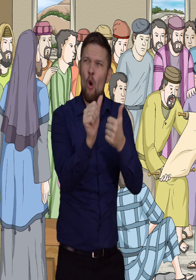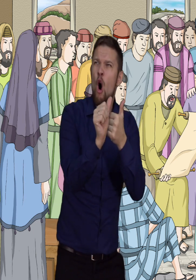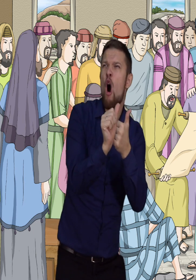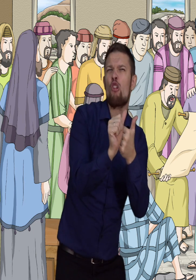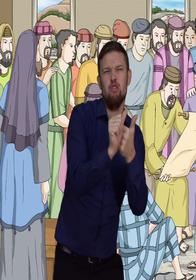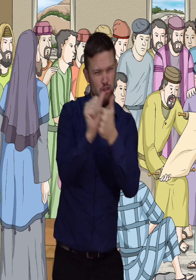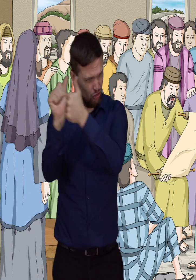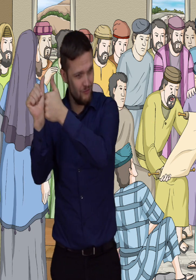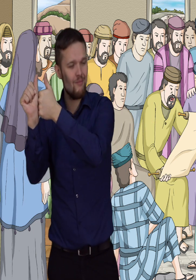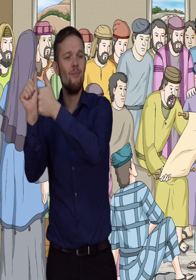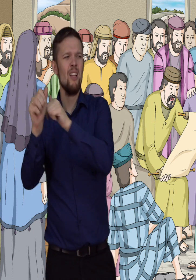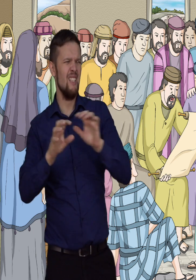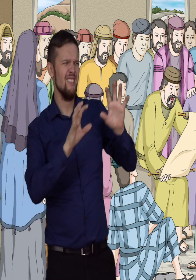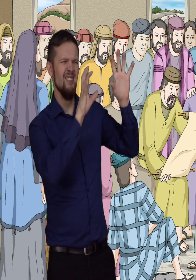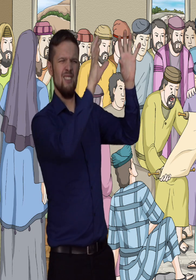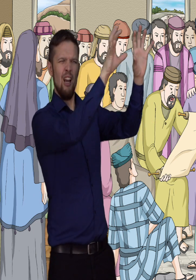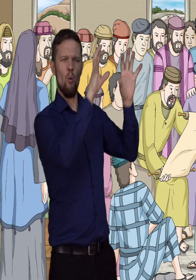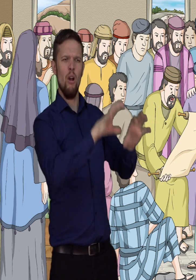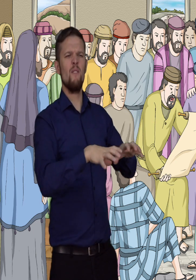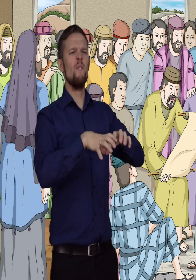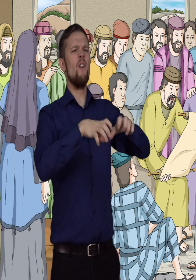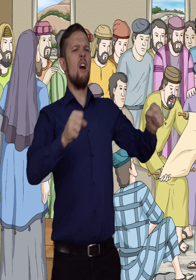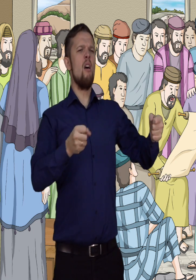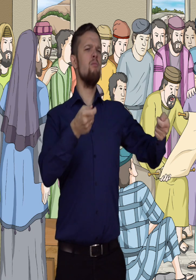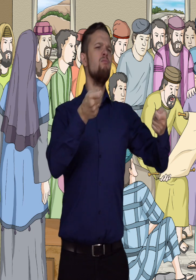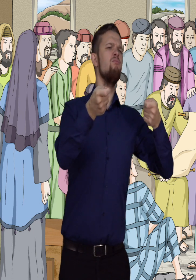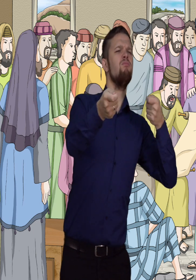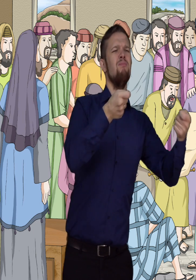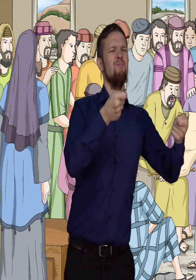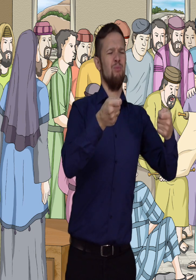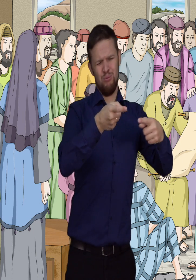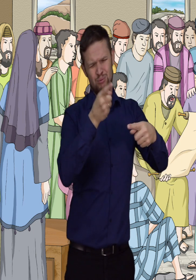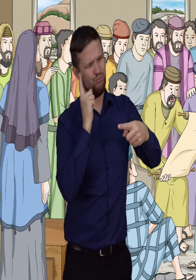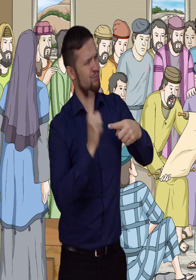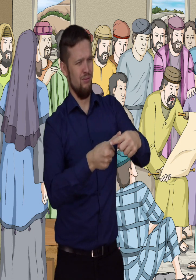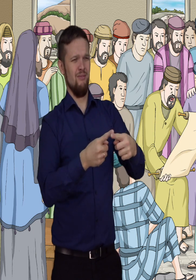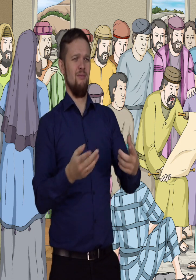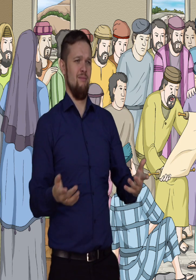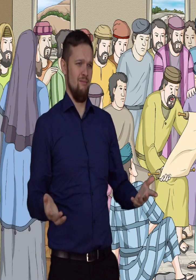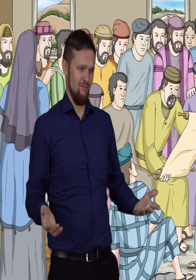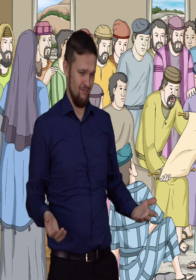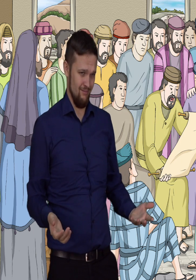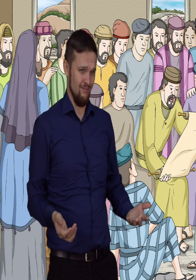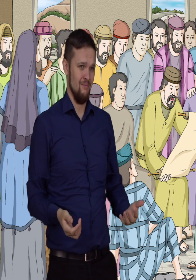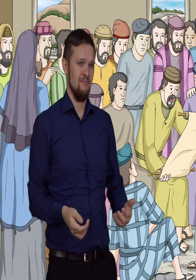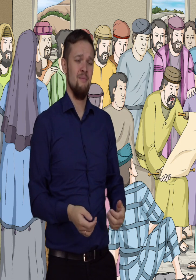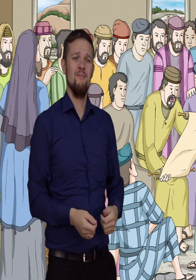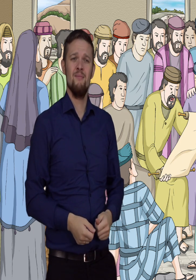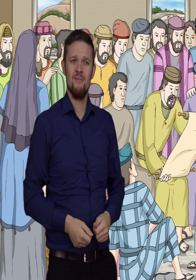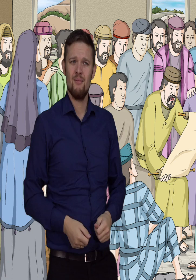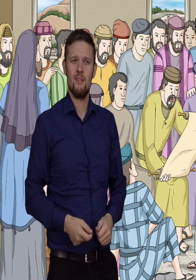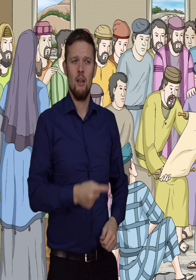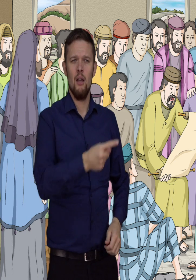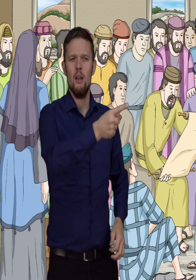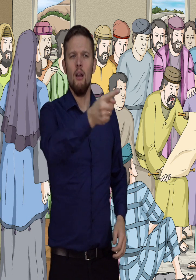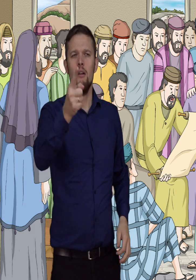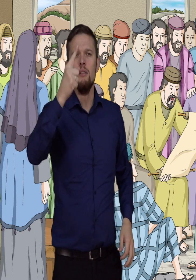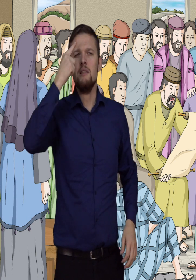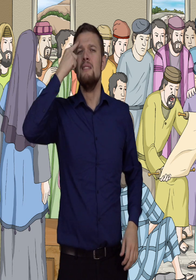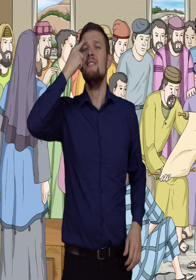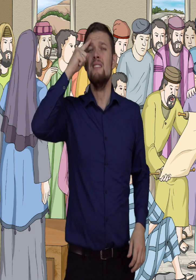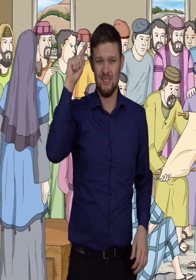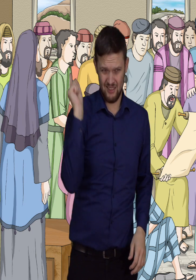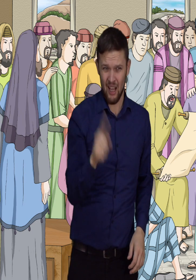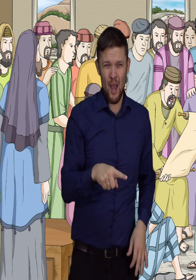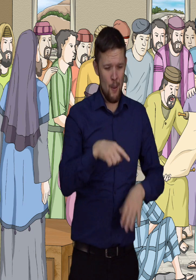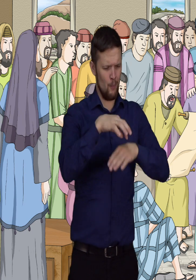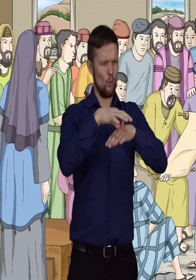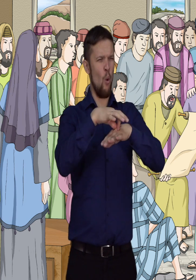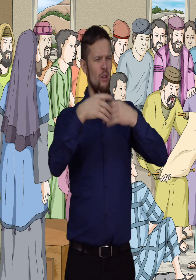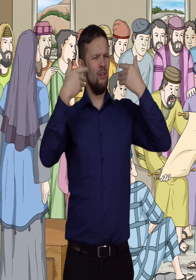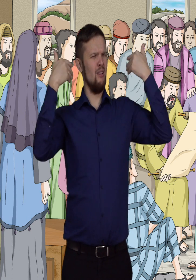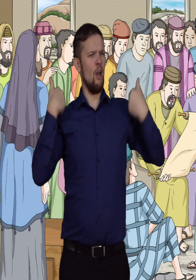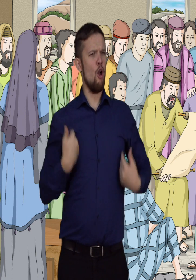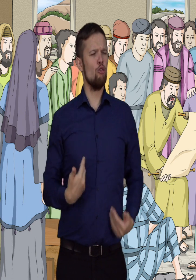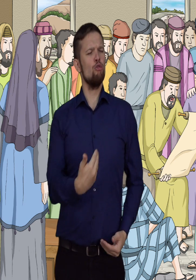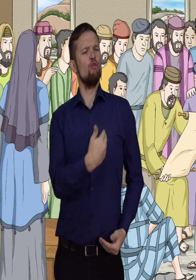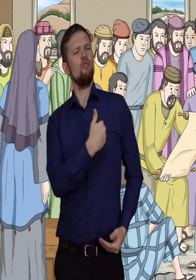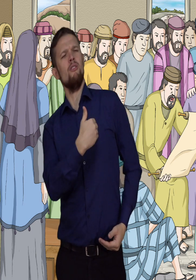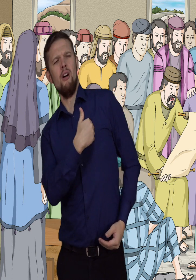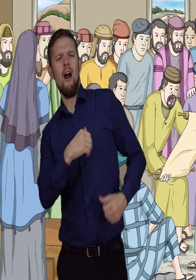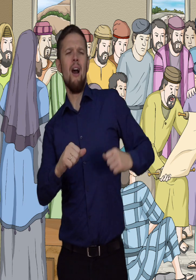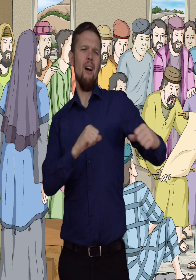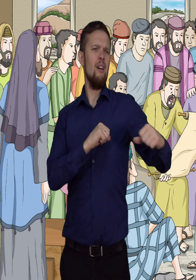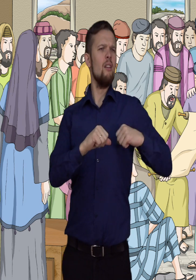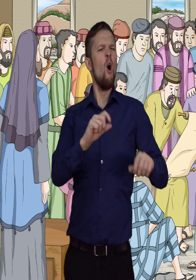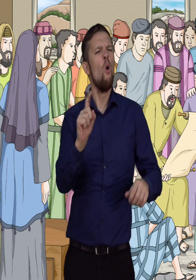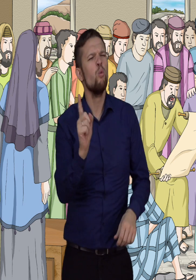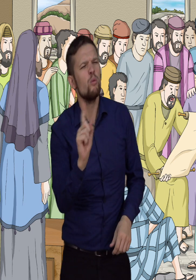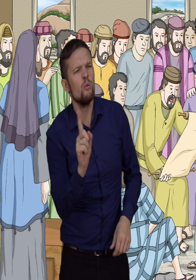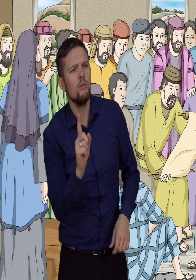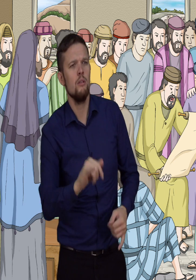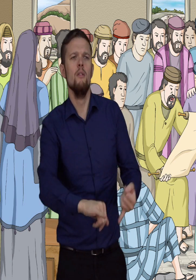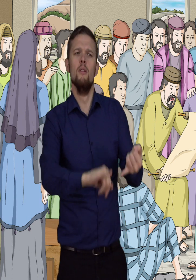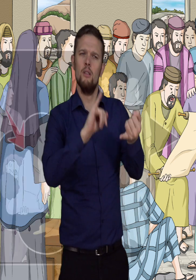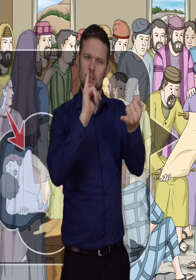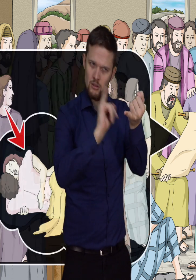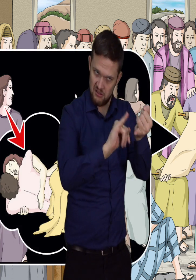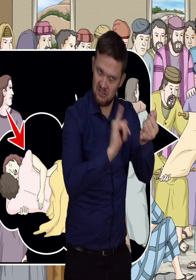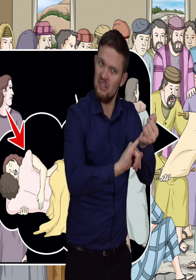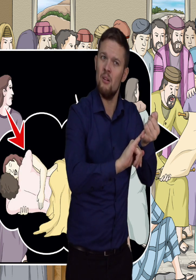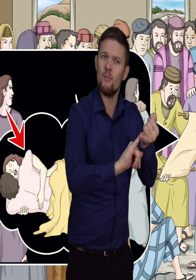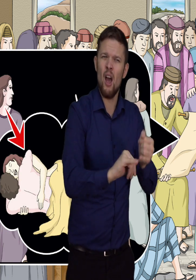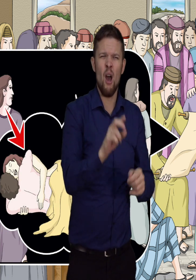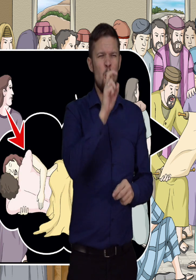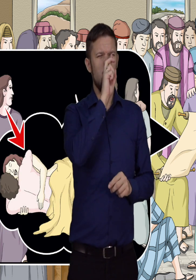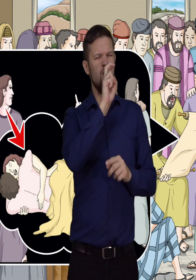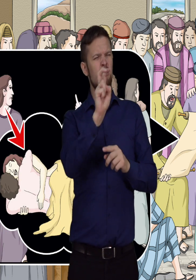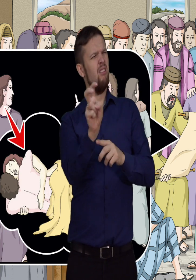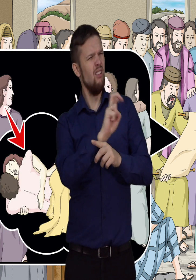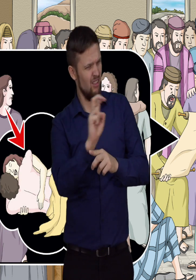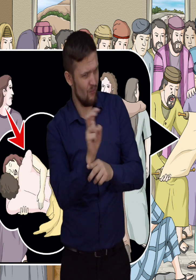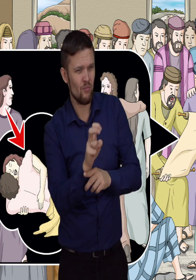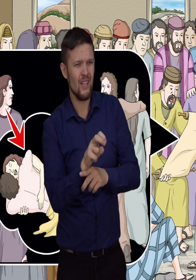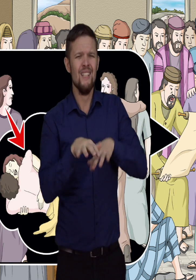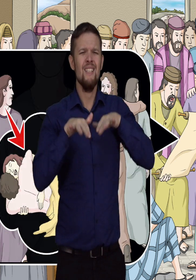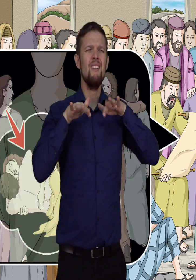But if you are led by the Spirit, you are not under the law.